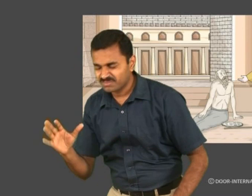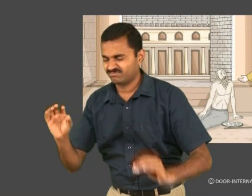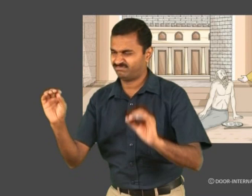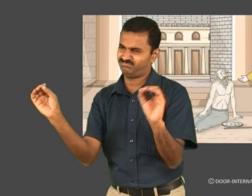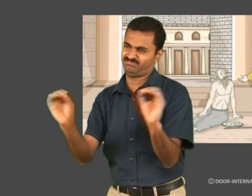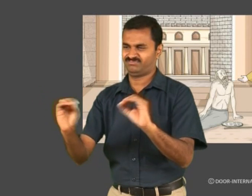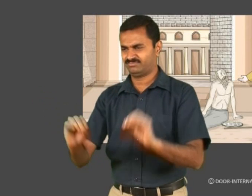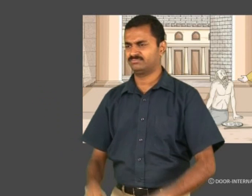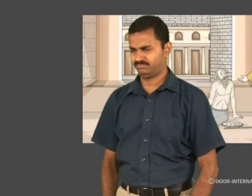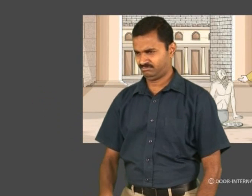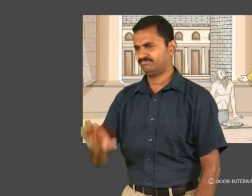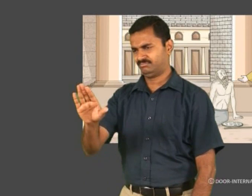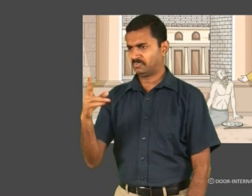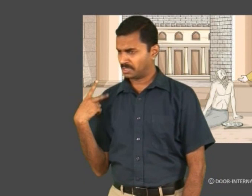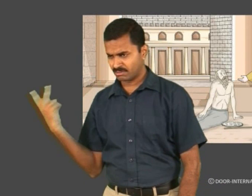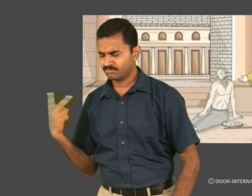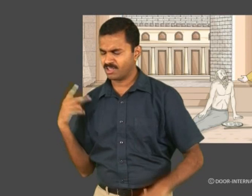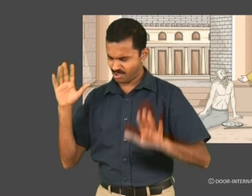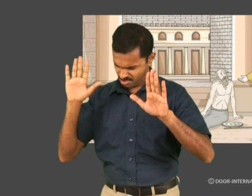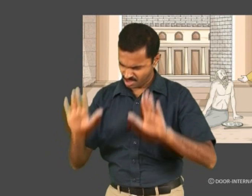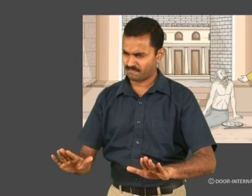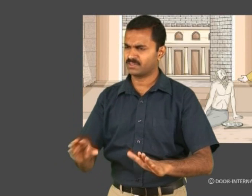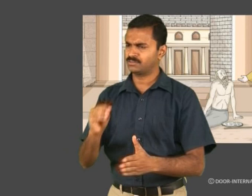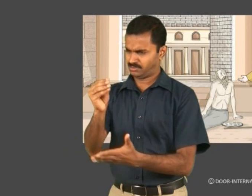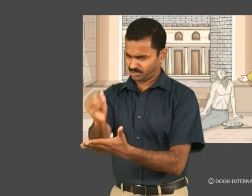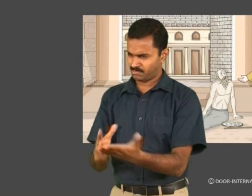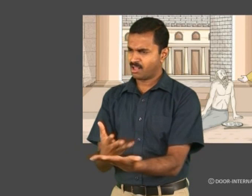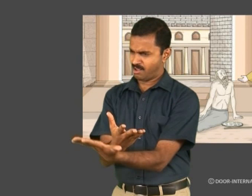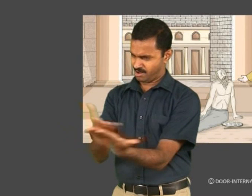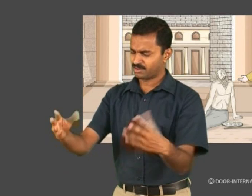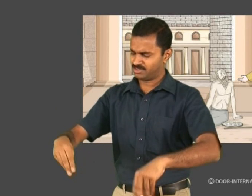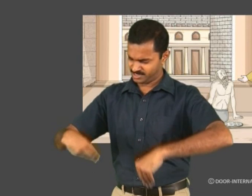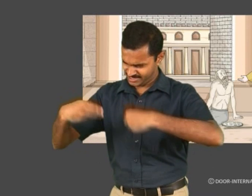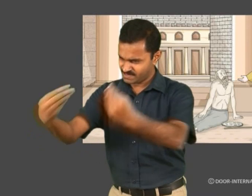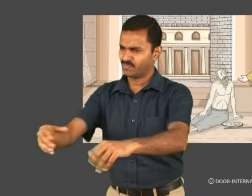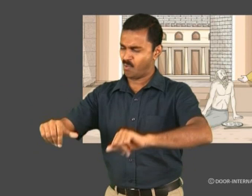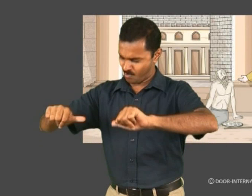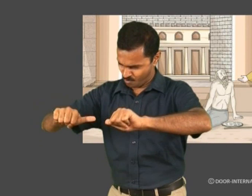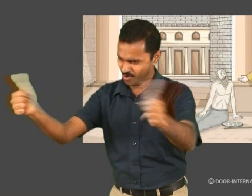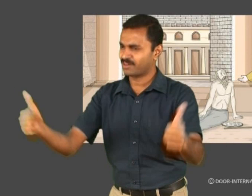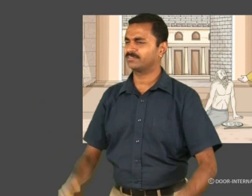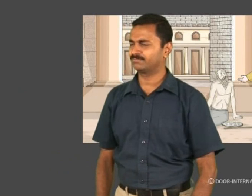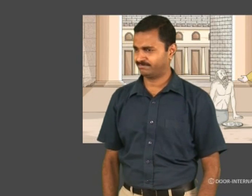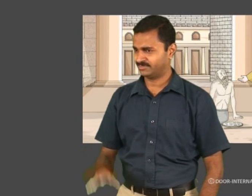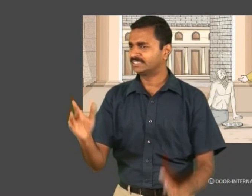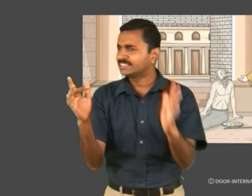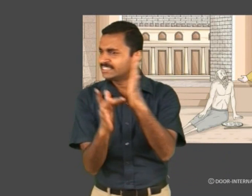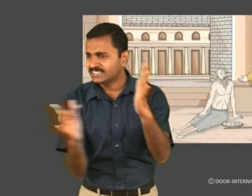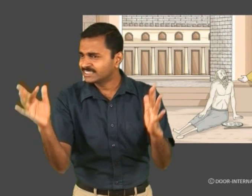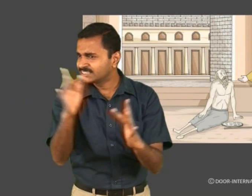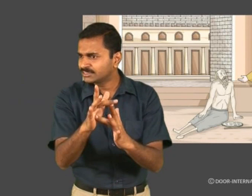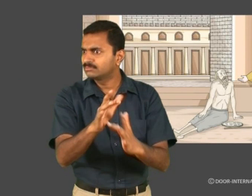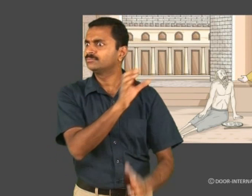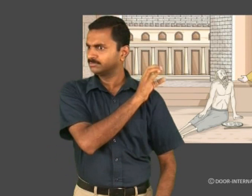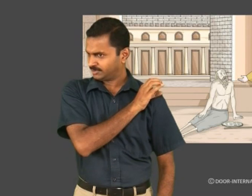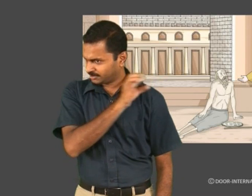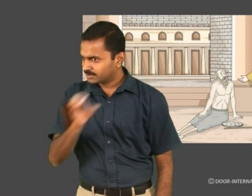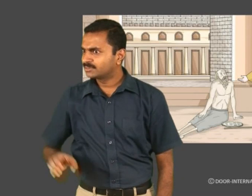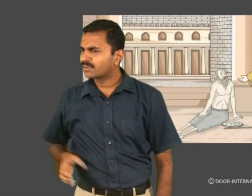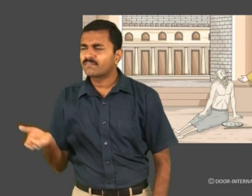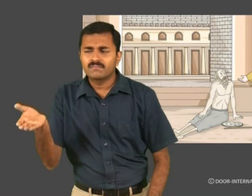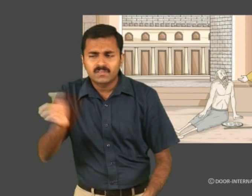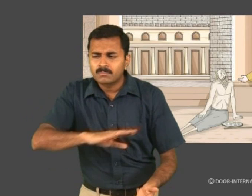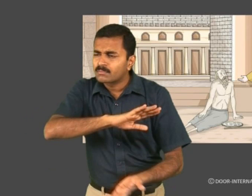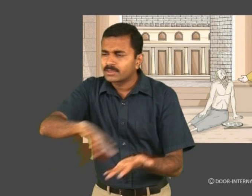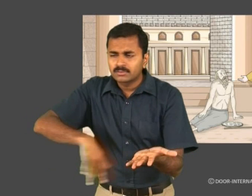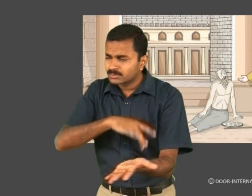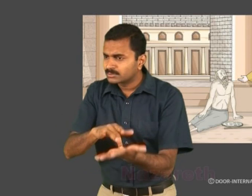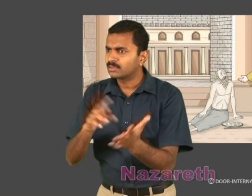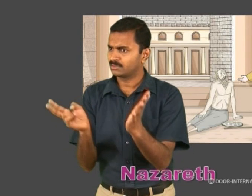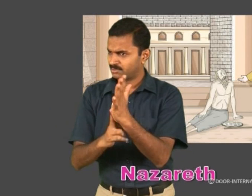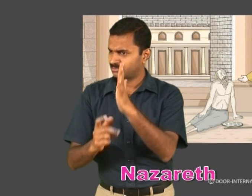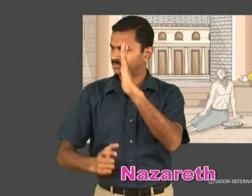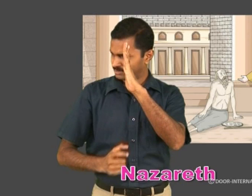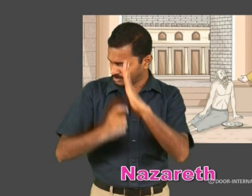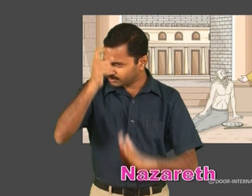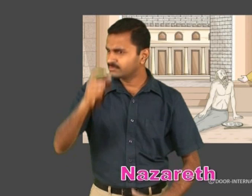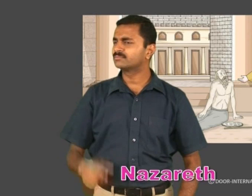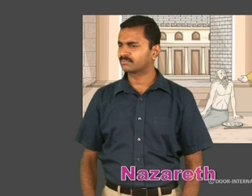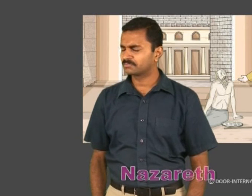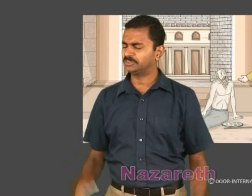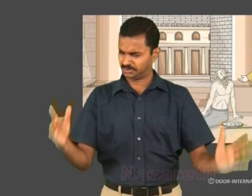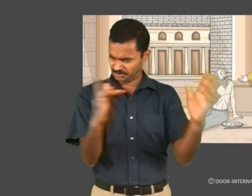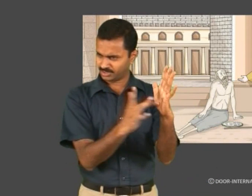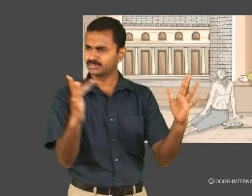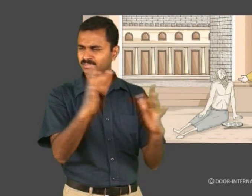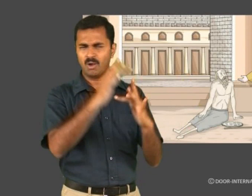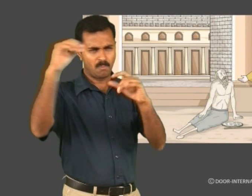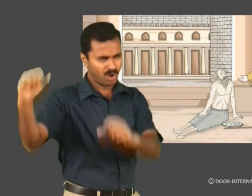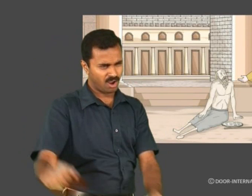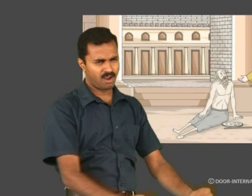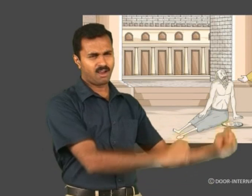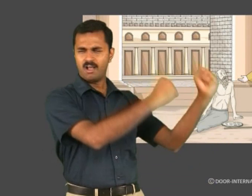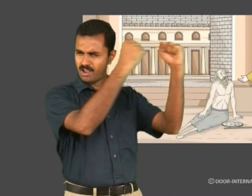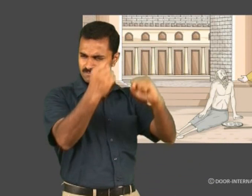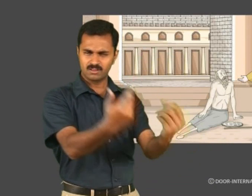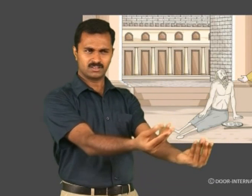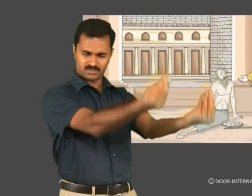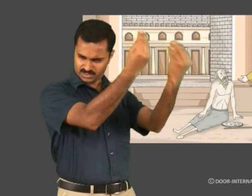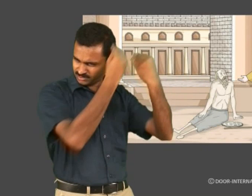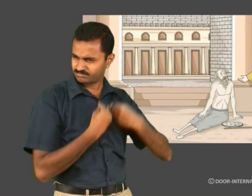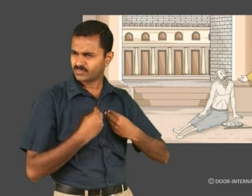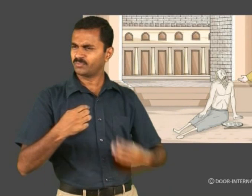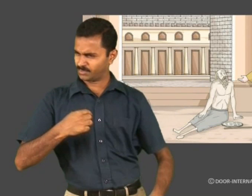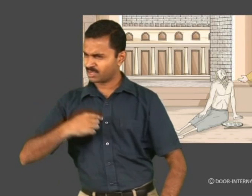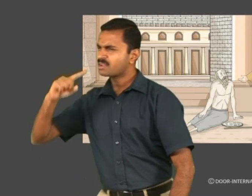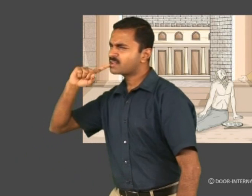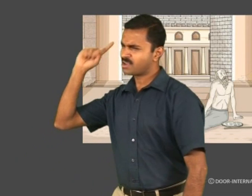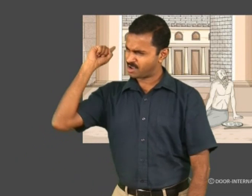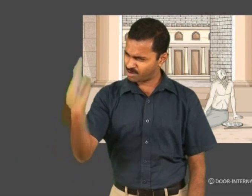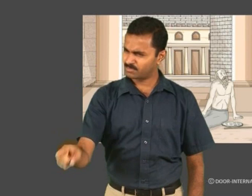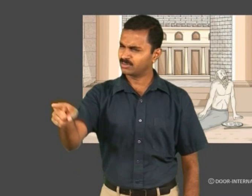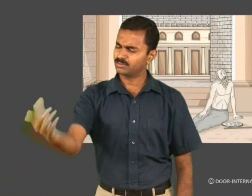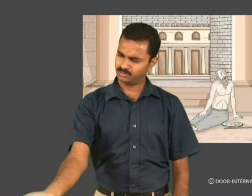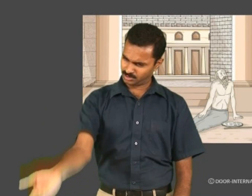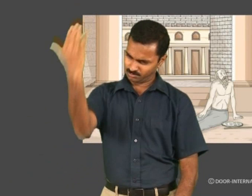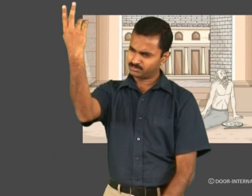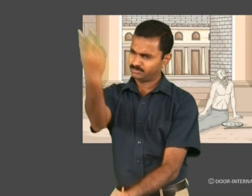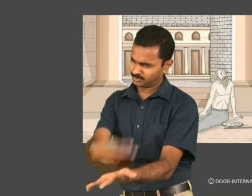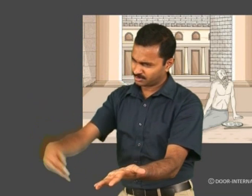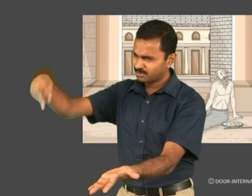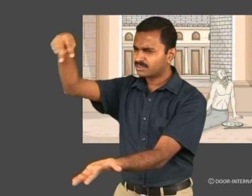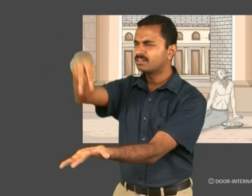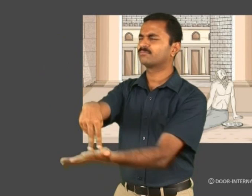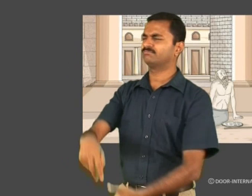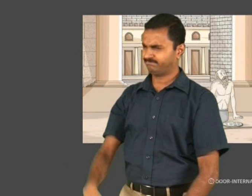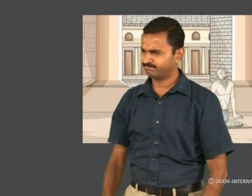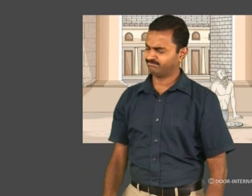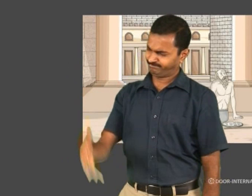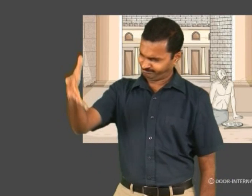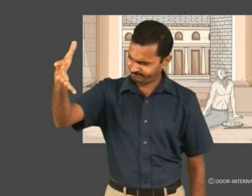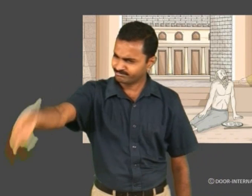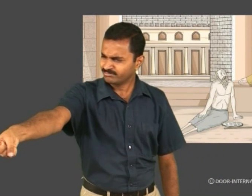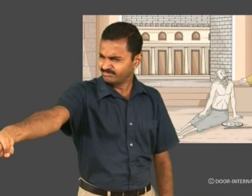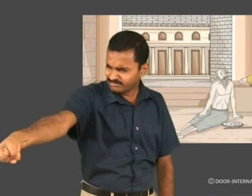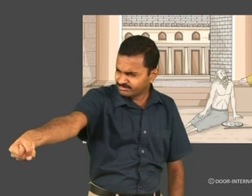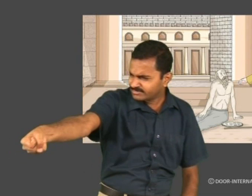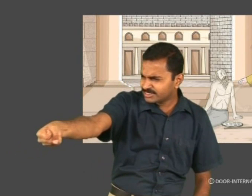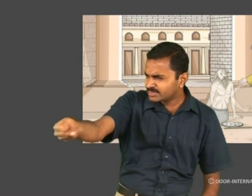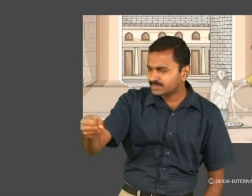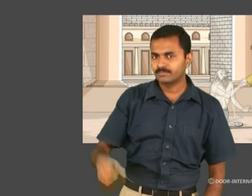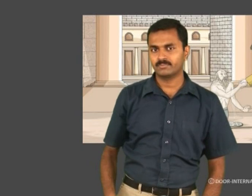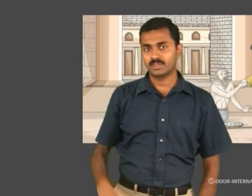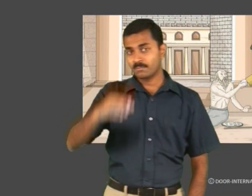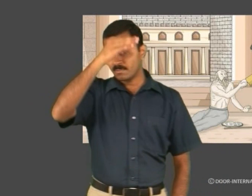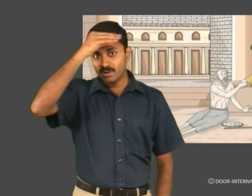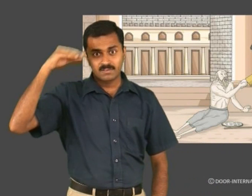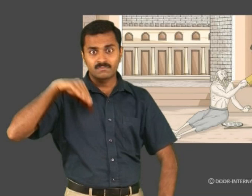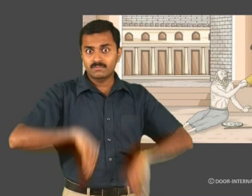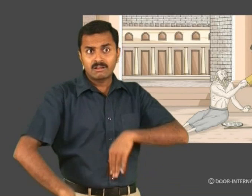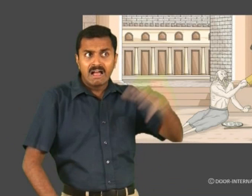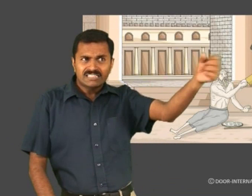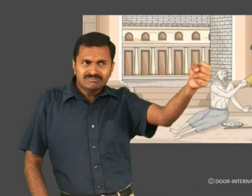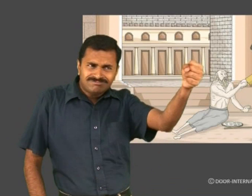But Peter said, “Silver or gold I do not have, but what I have I give you: In the name of Jesus Christ of Nazareth, get up and walk!”